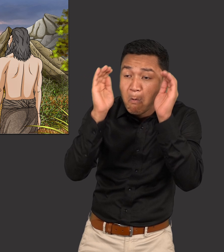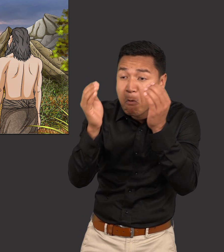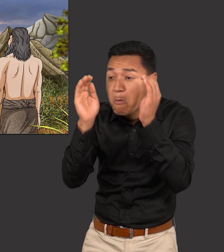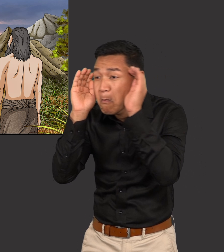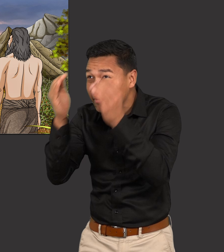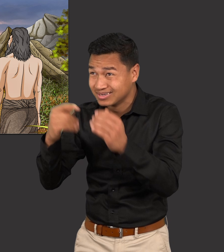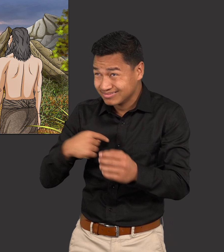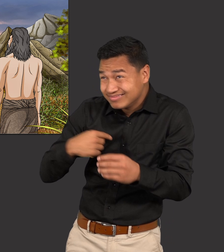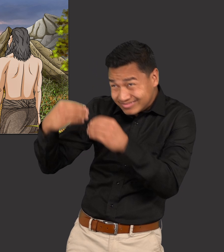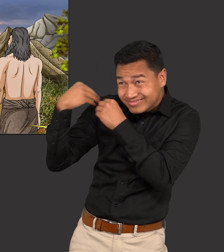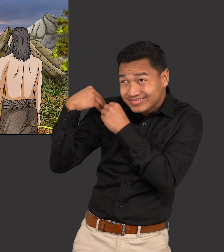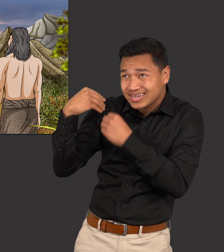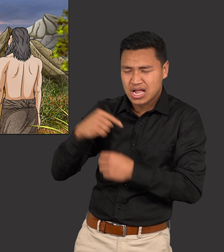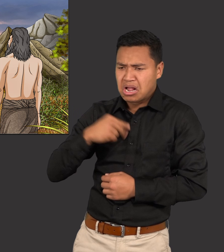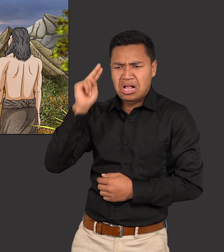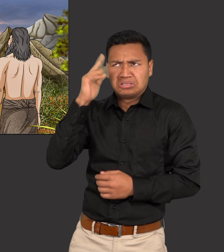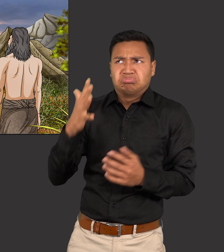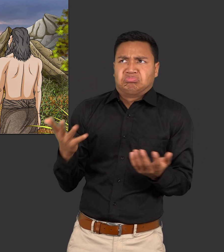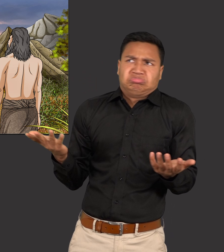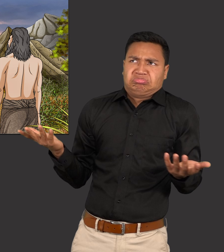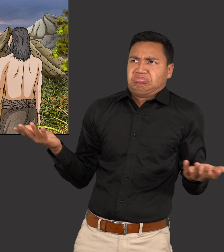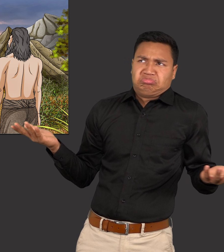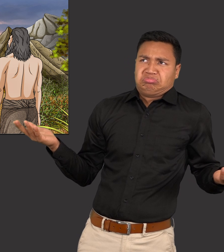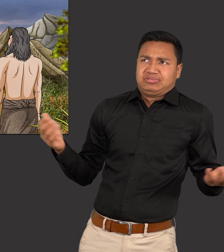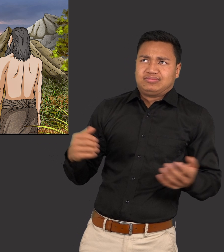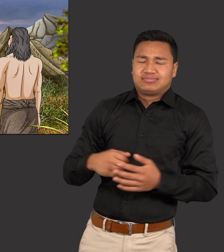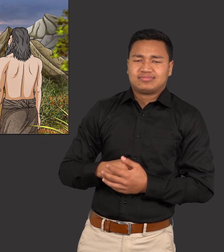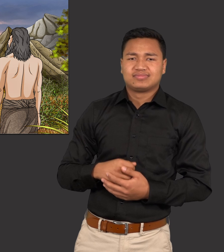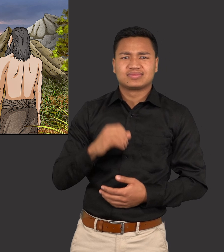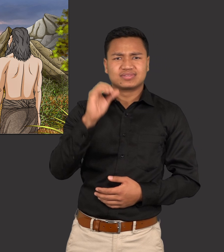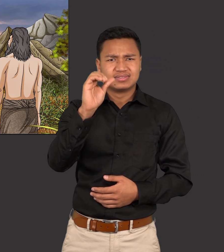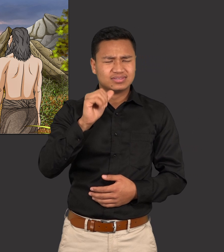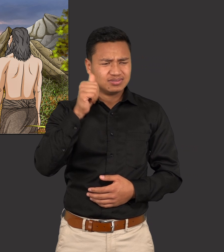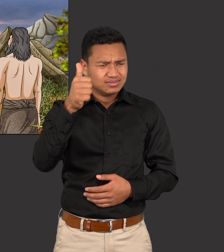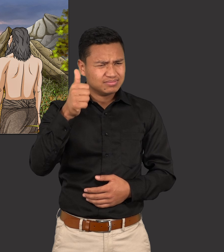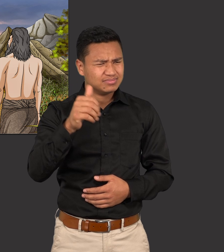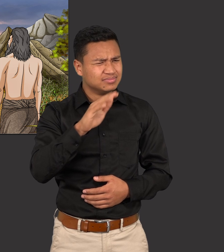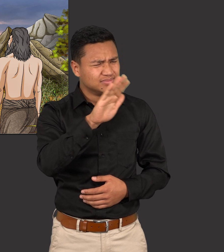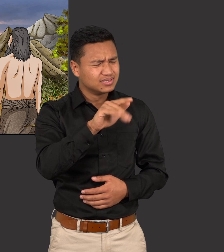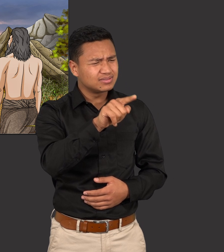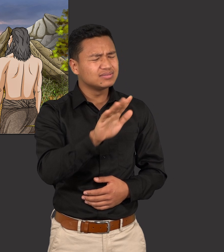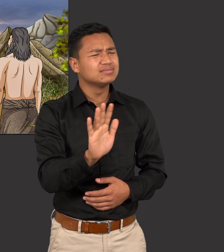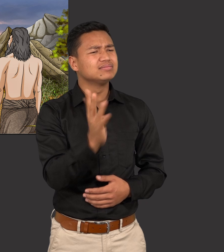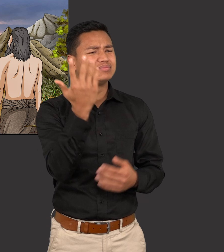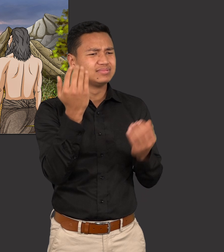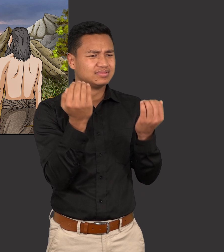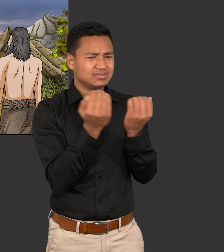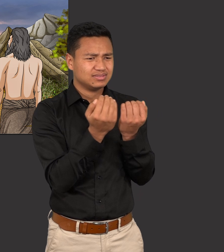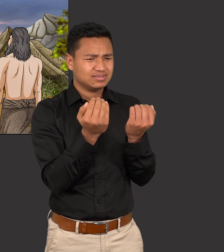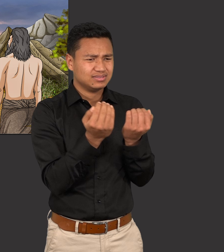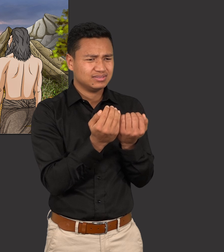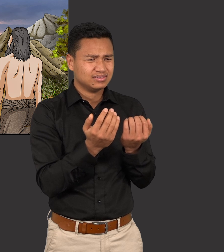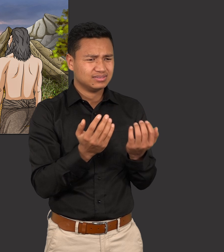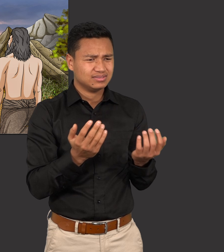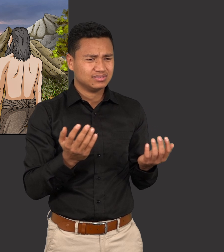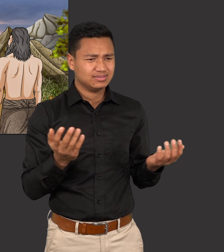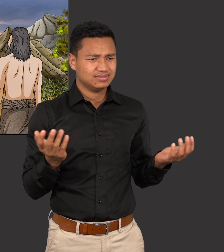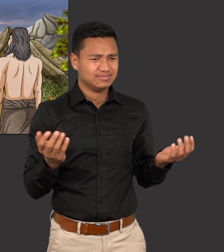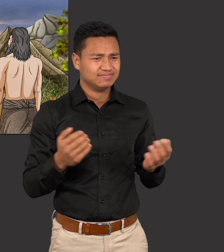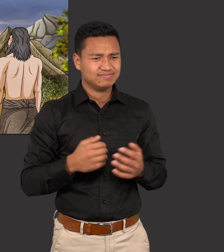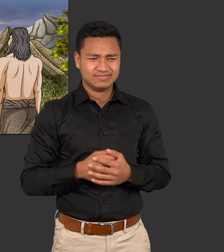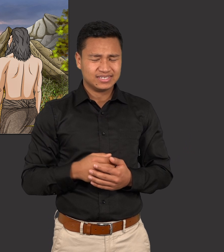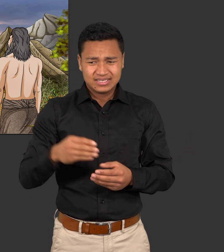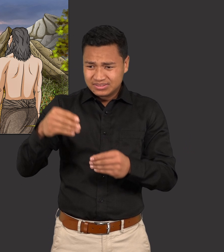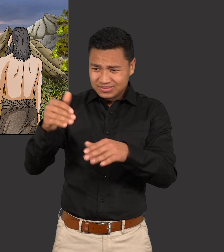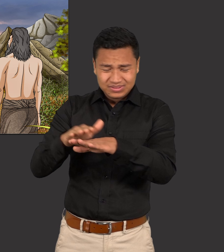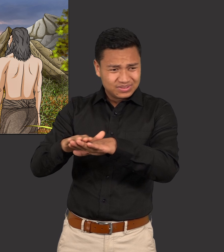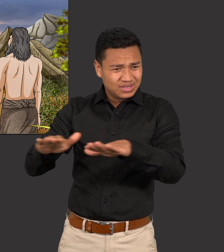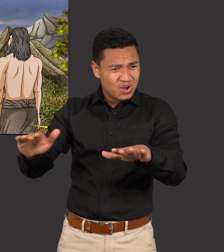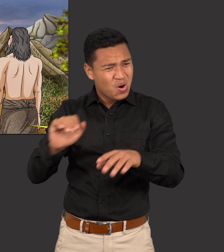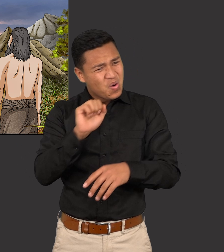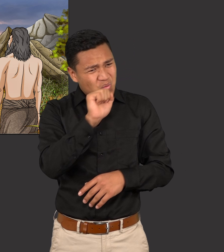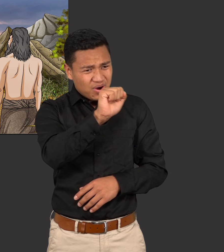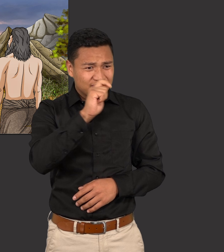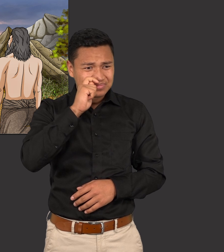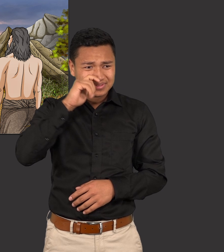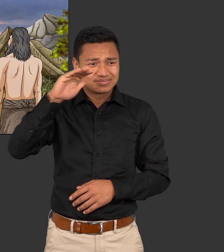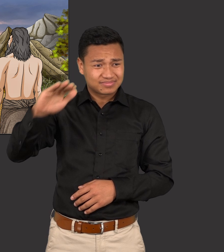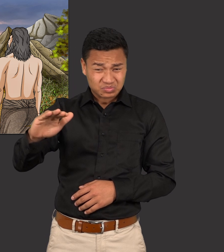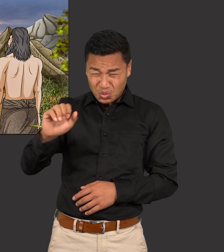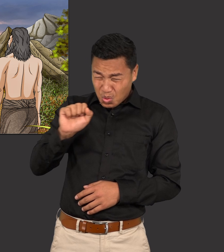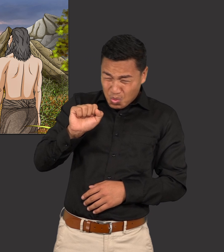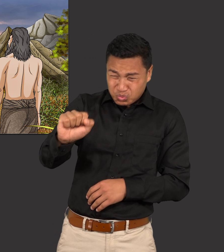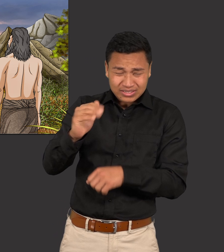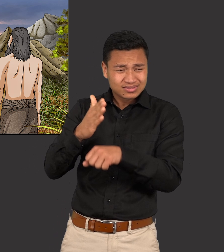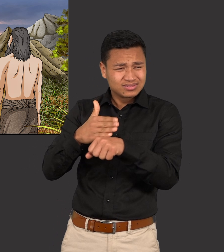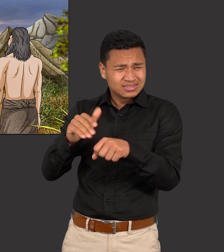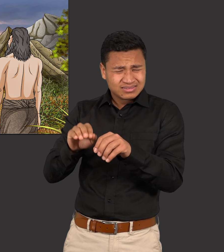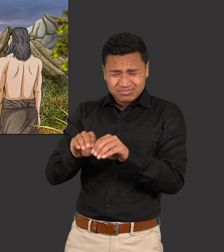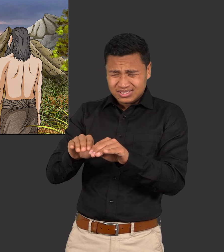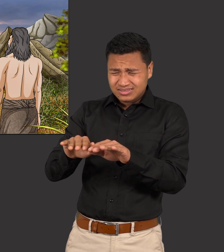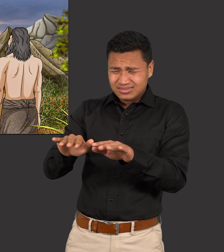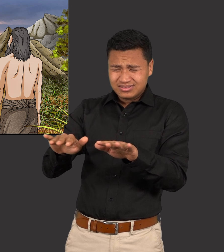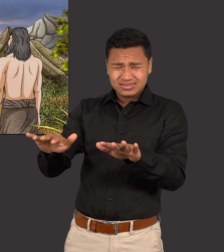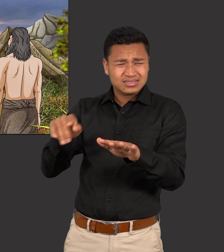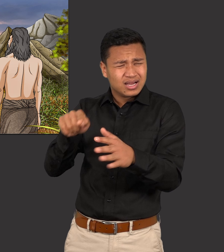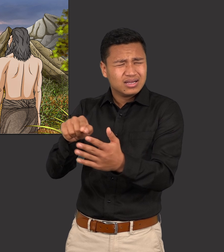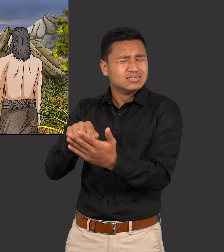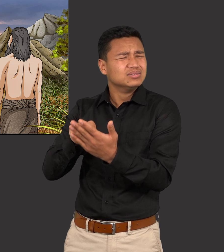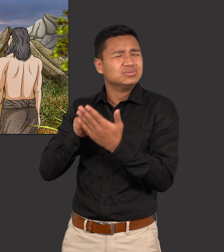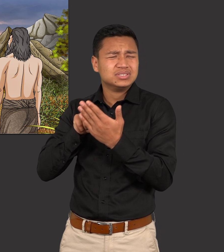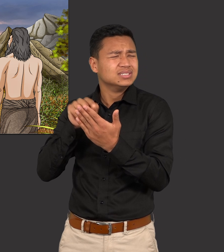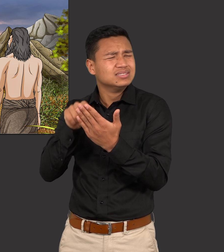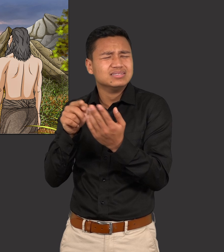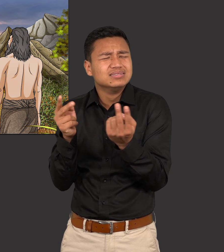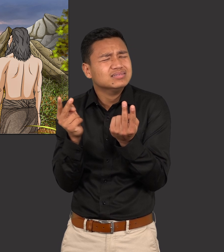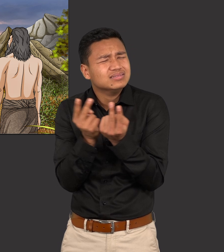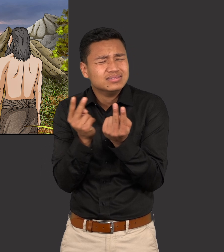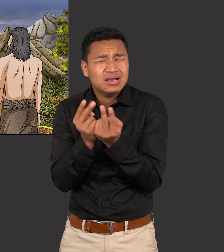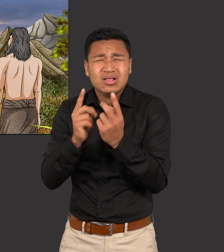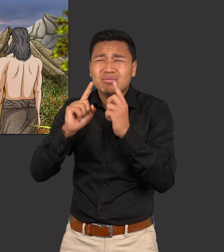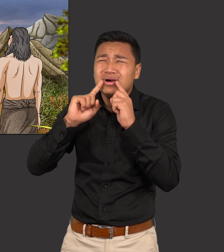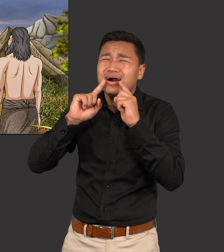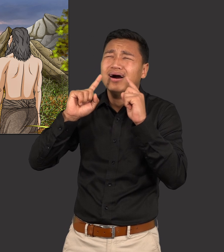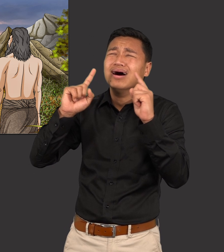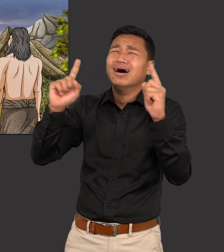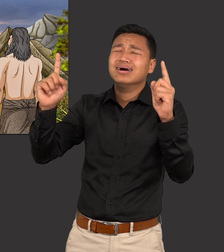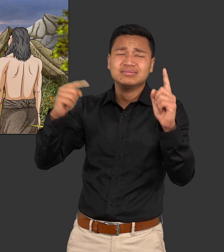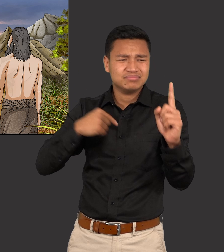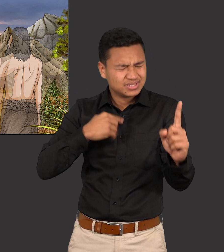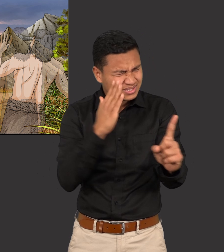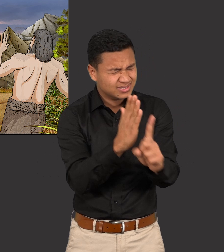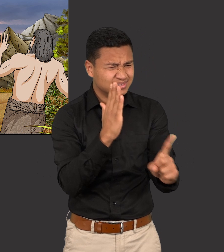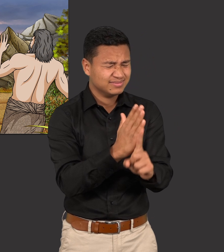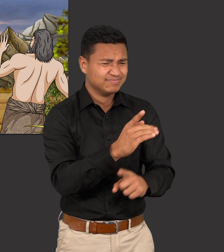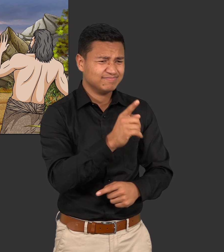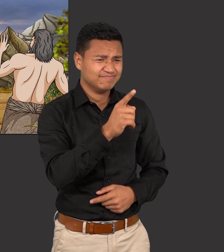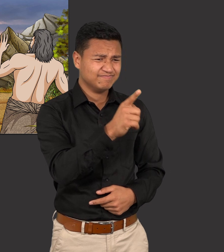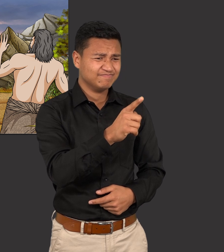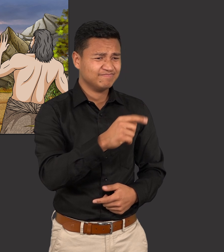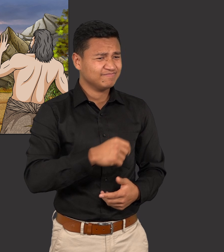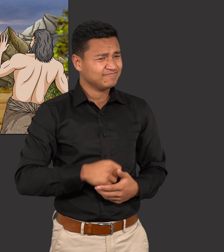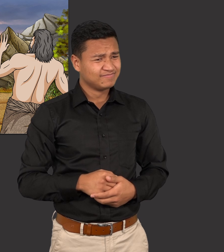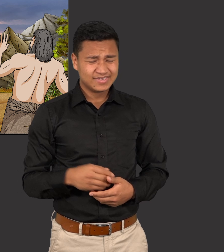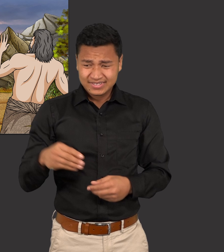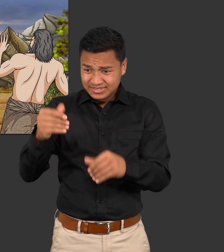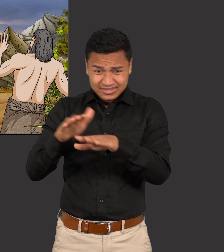replied the LORD. “The voice of your brother’s blood cries out to Me from the ground.